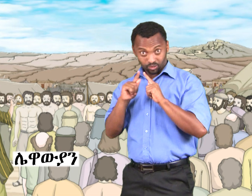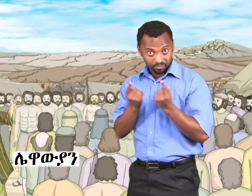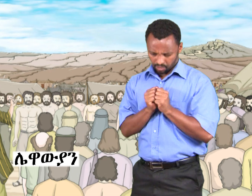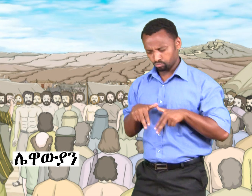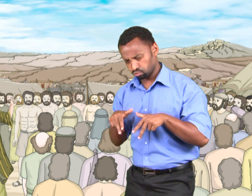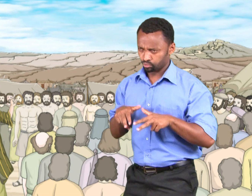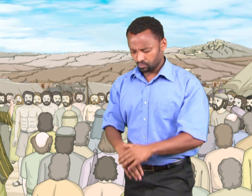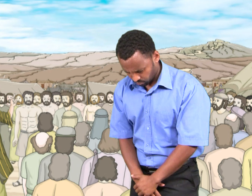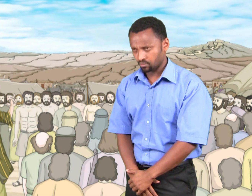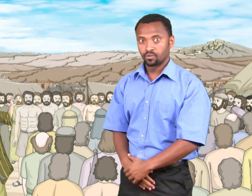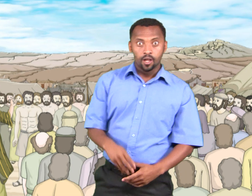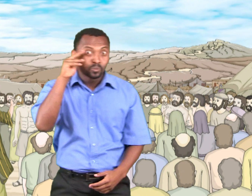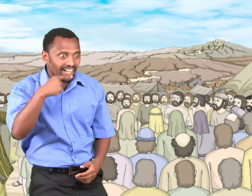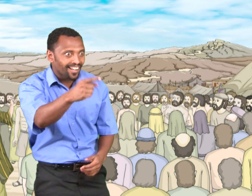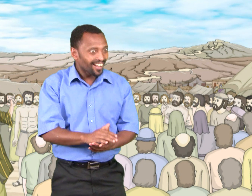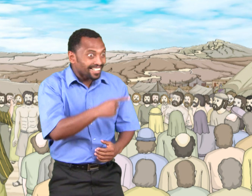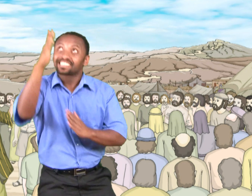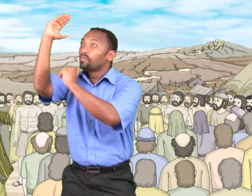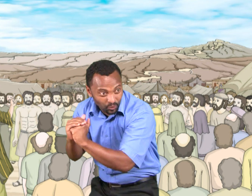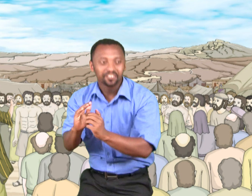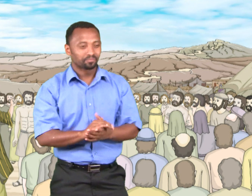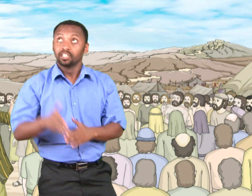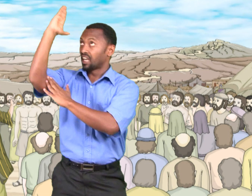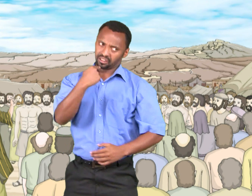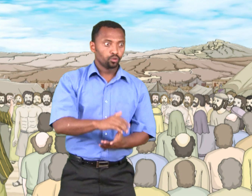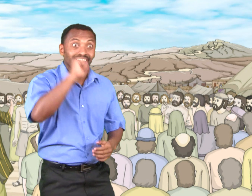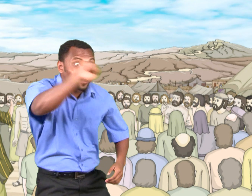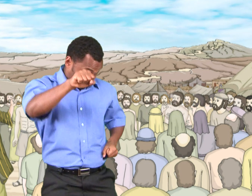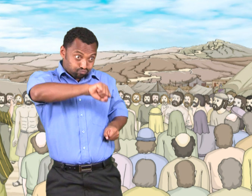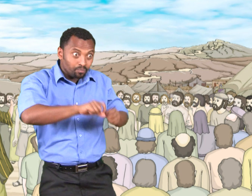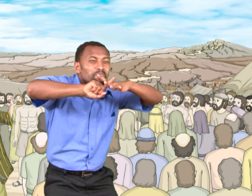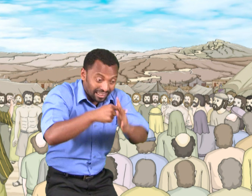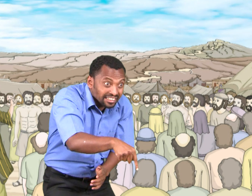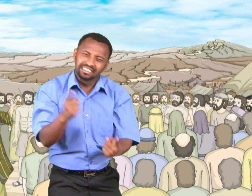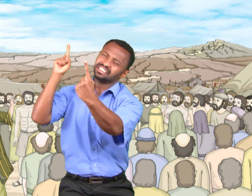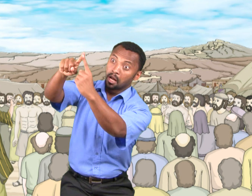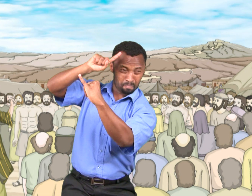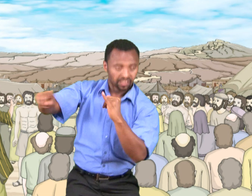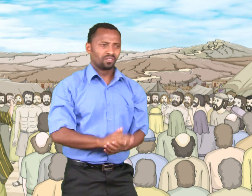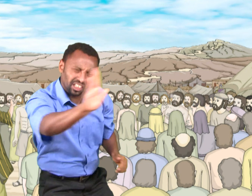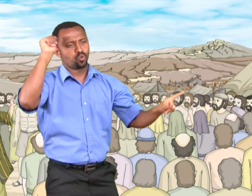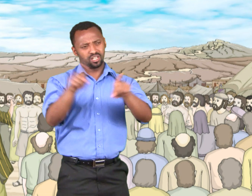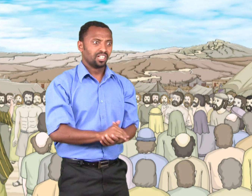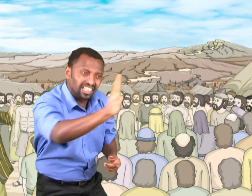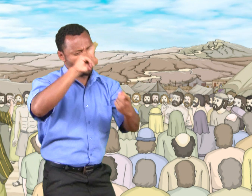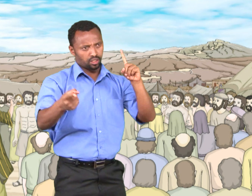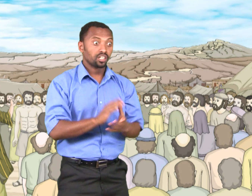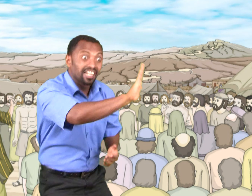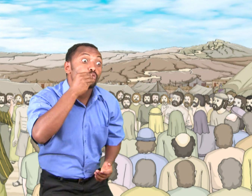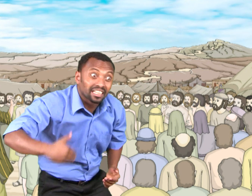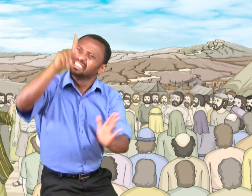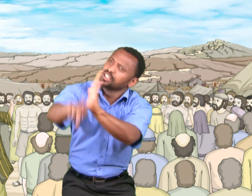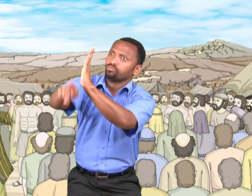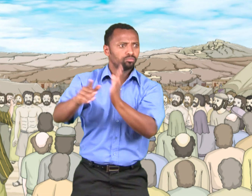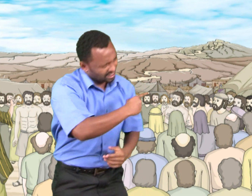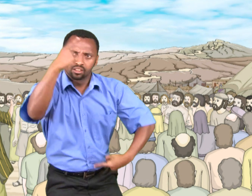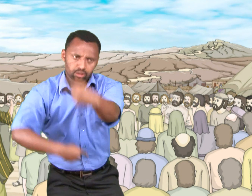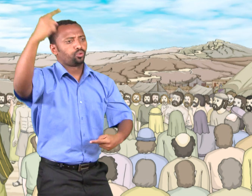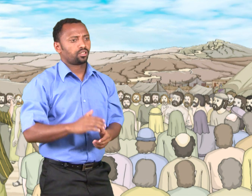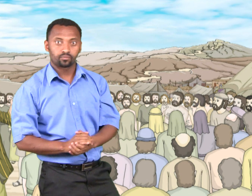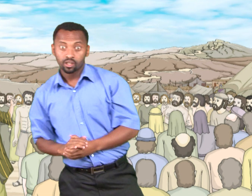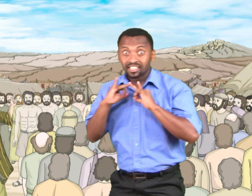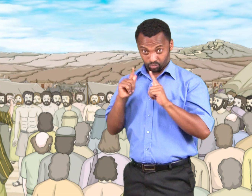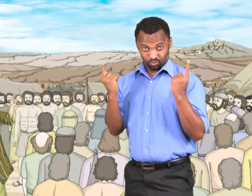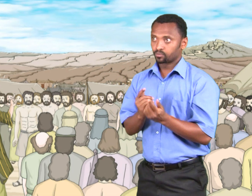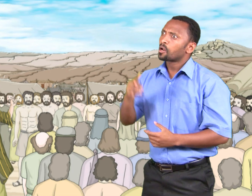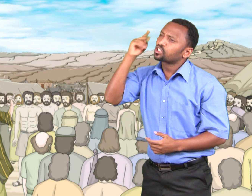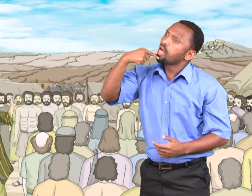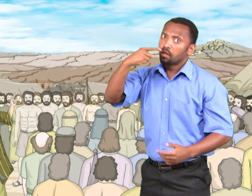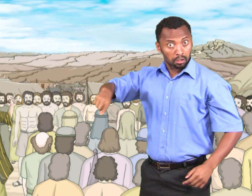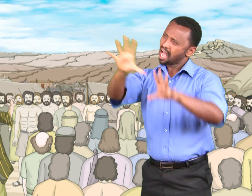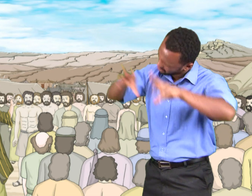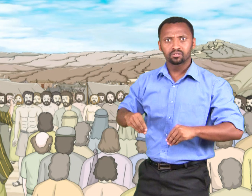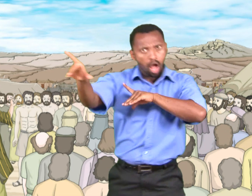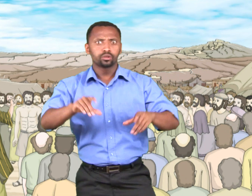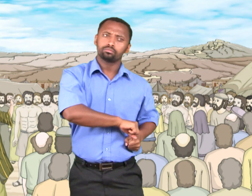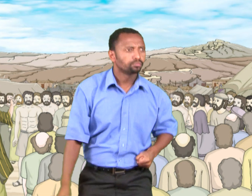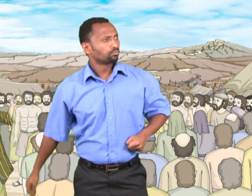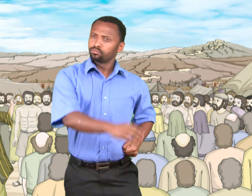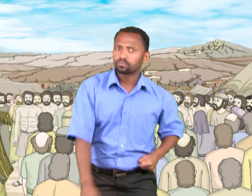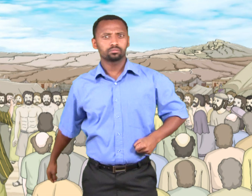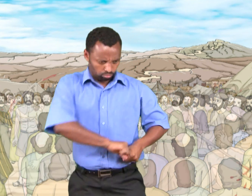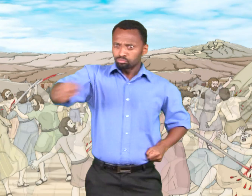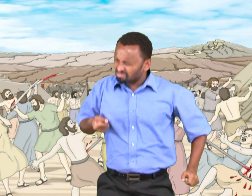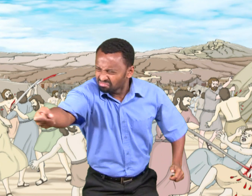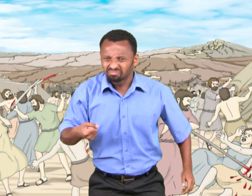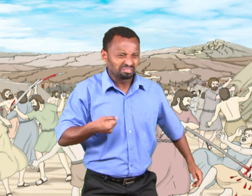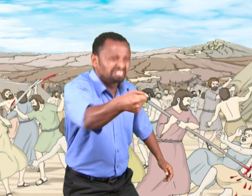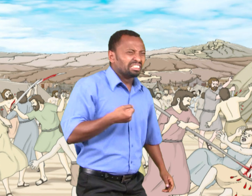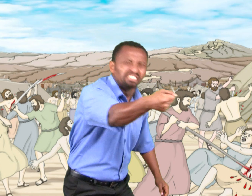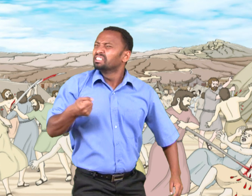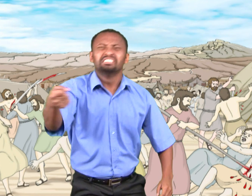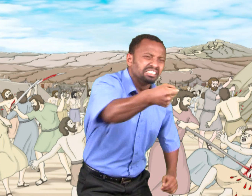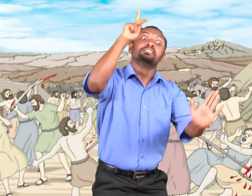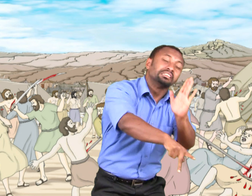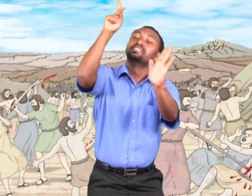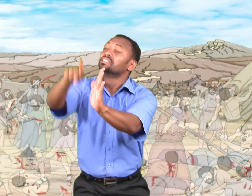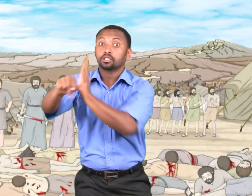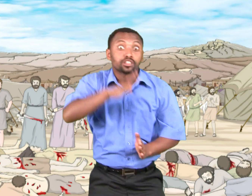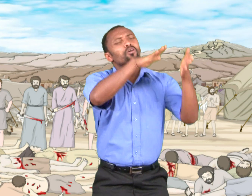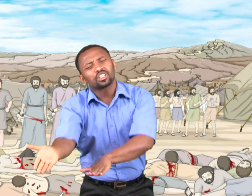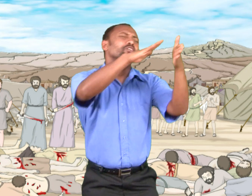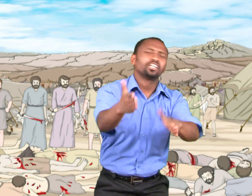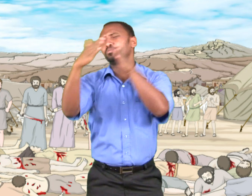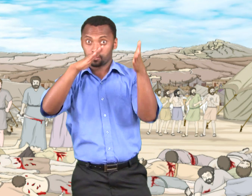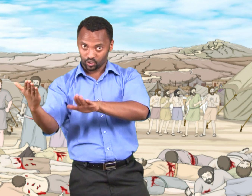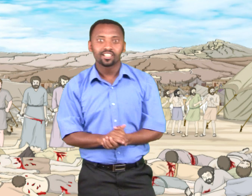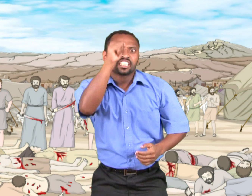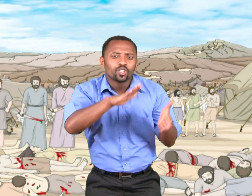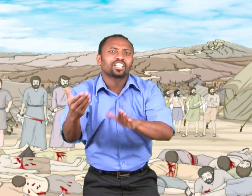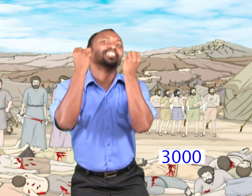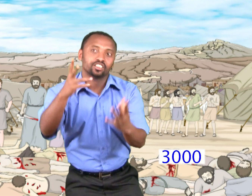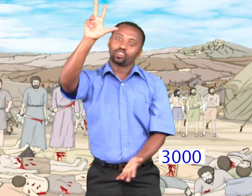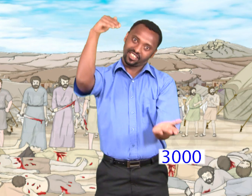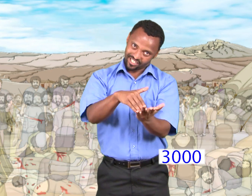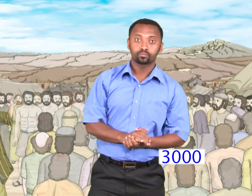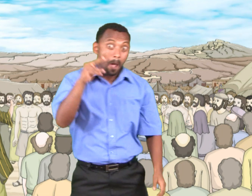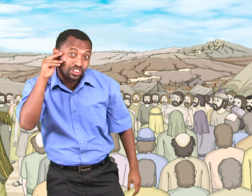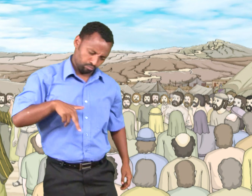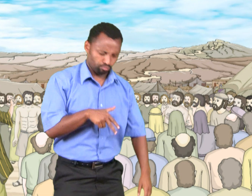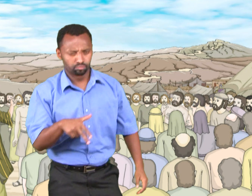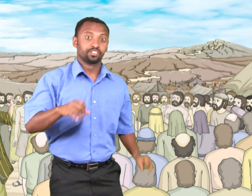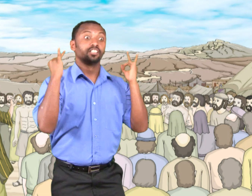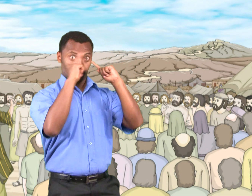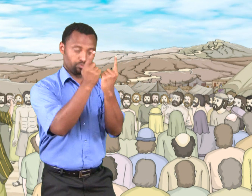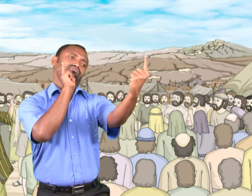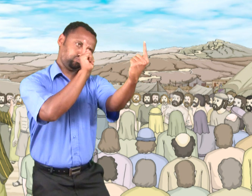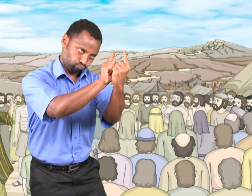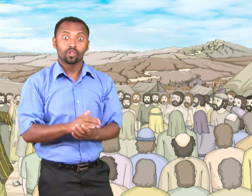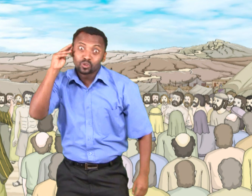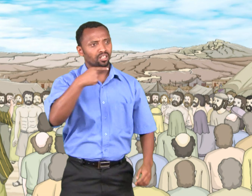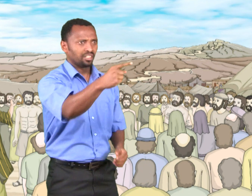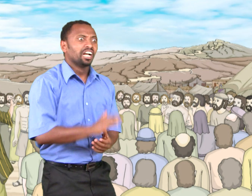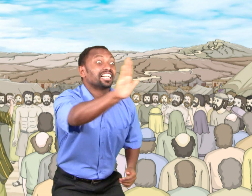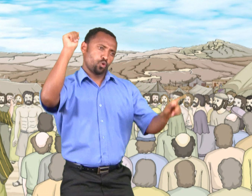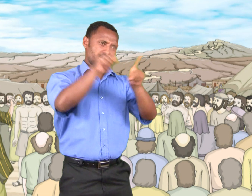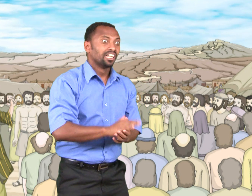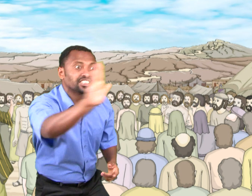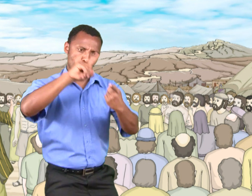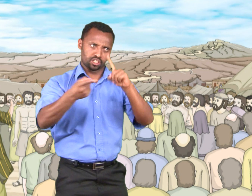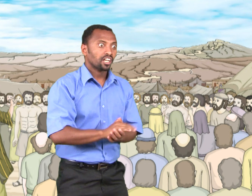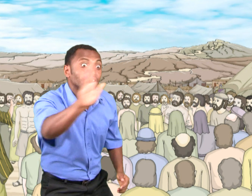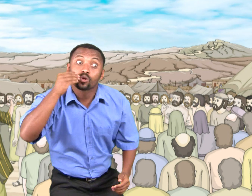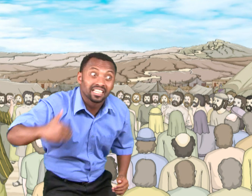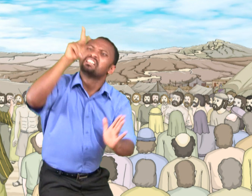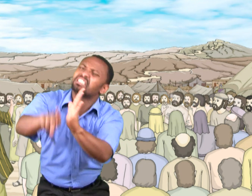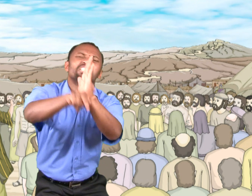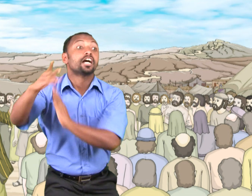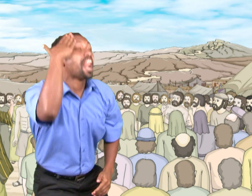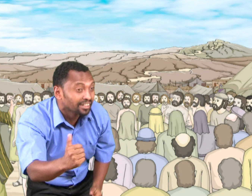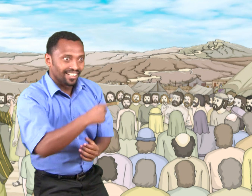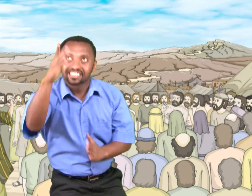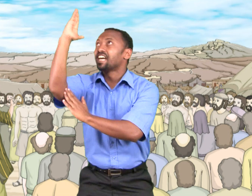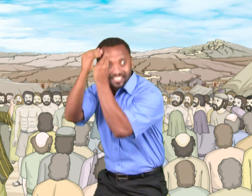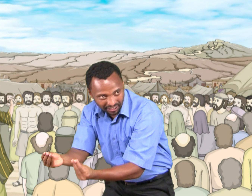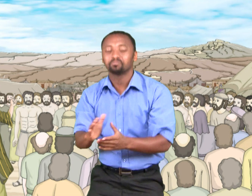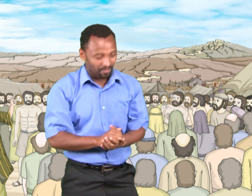He told them, “This is what the LORD, the God of Israel, says: ‘Each of you men is to fasten his sword to his side, go back and forth through the camp from gate to gate, and slay his brother, his friend, and his neighbor.’” The Levites did as Moses commanded, and that day about three thousand of the people fell dead.